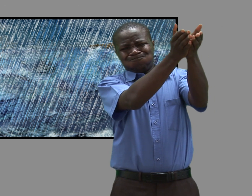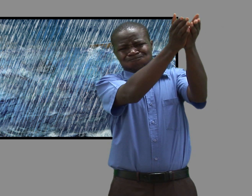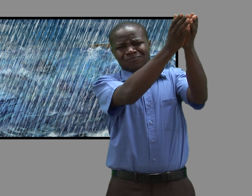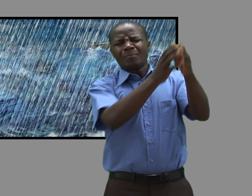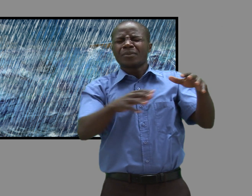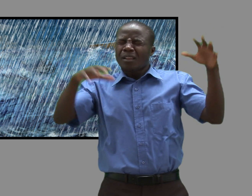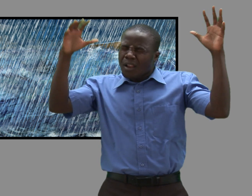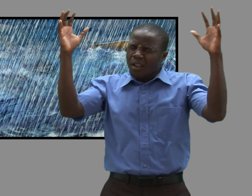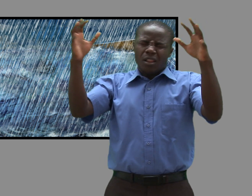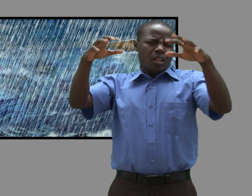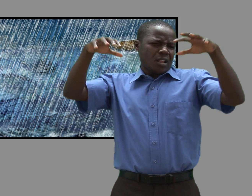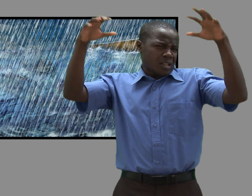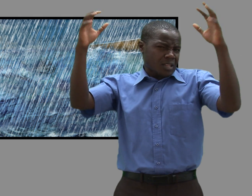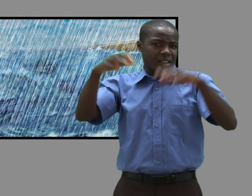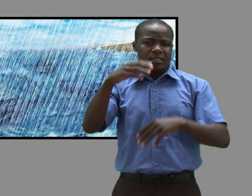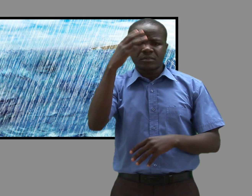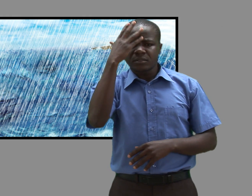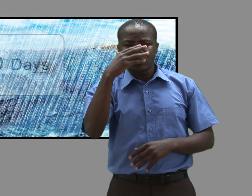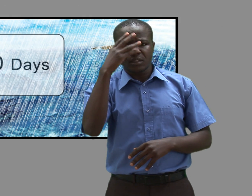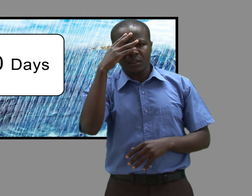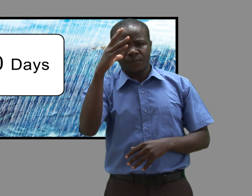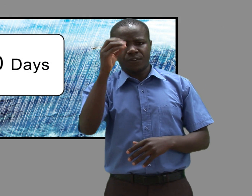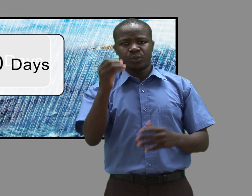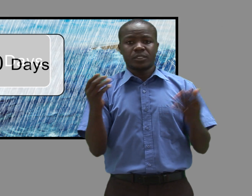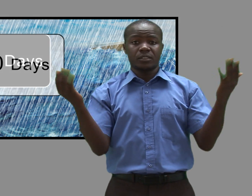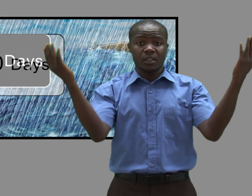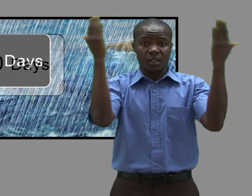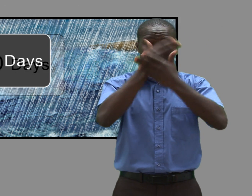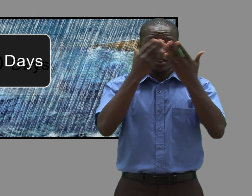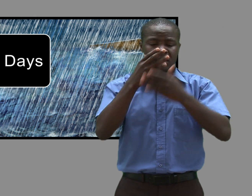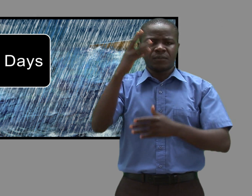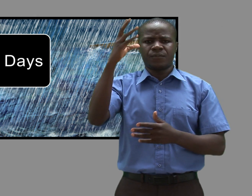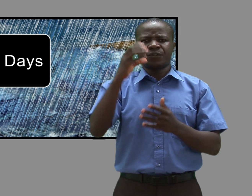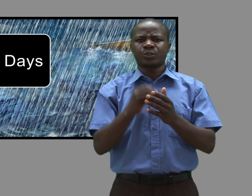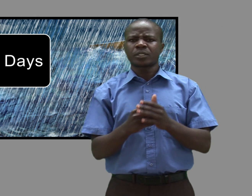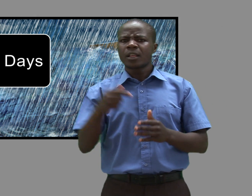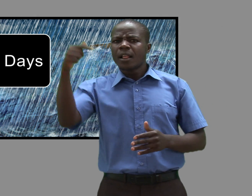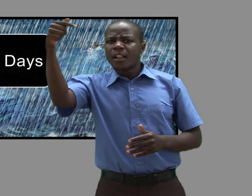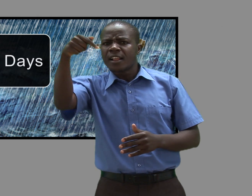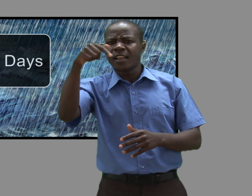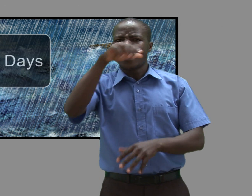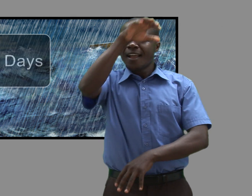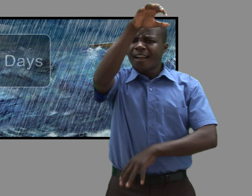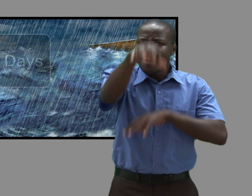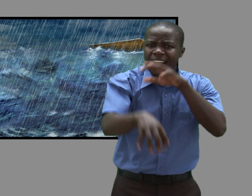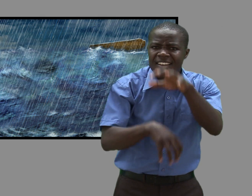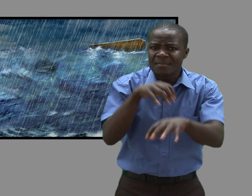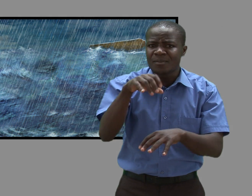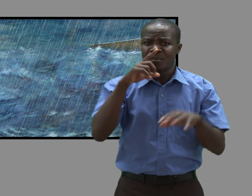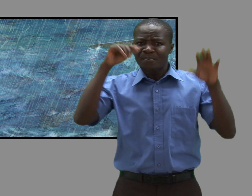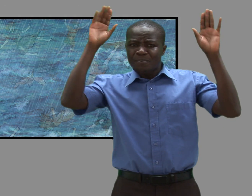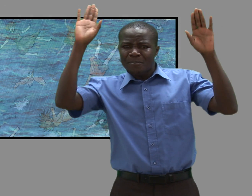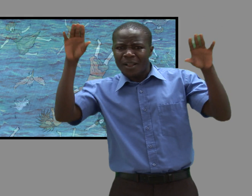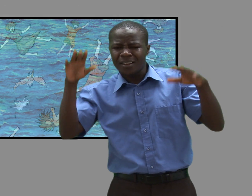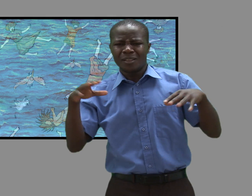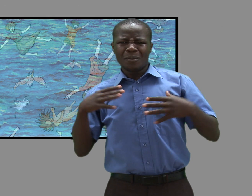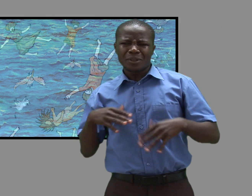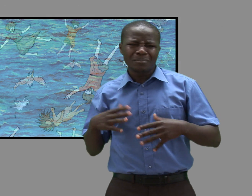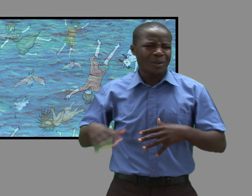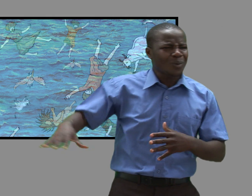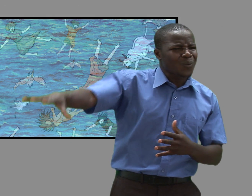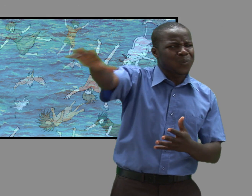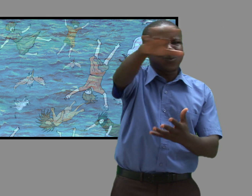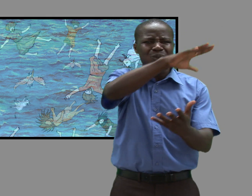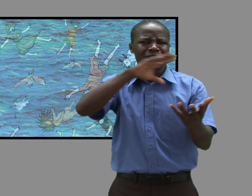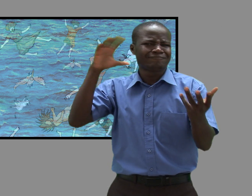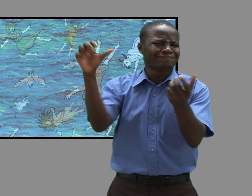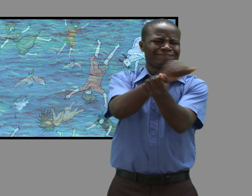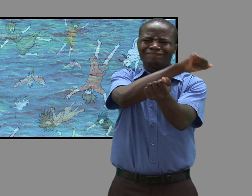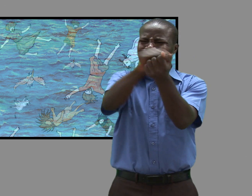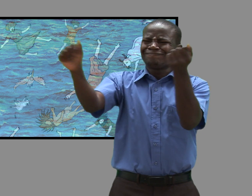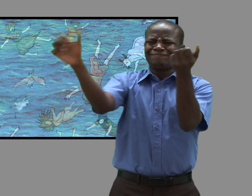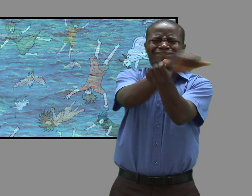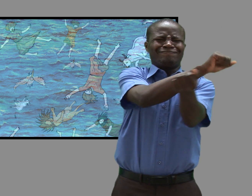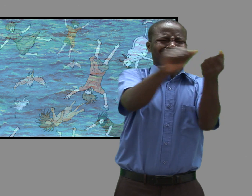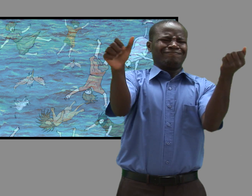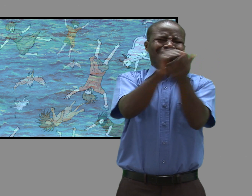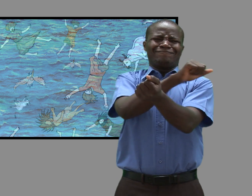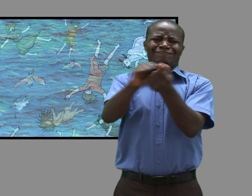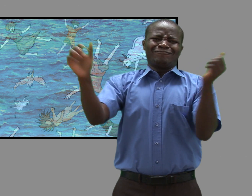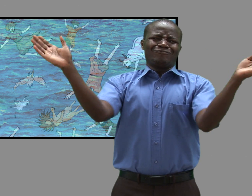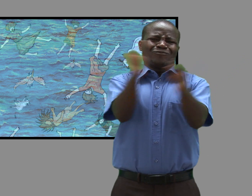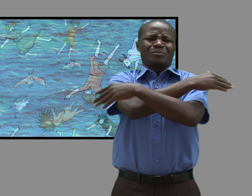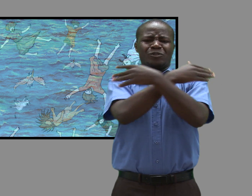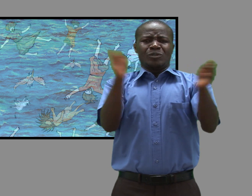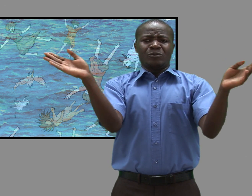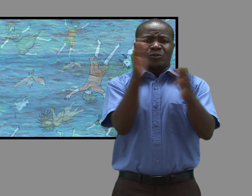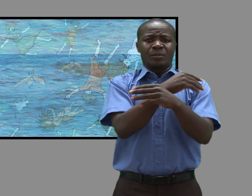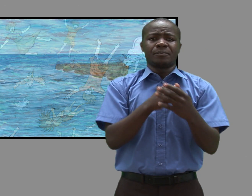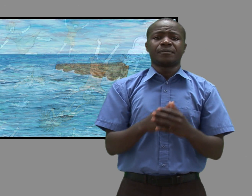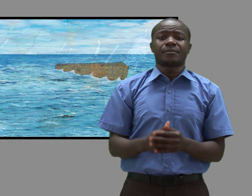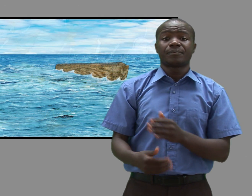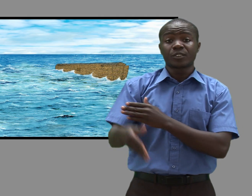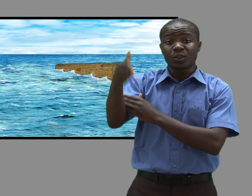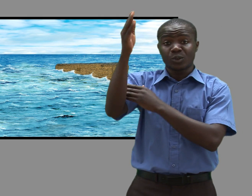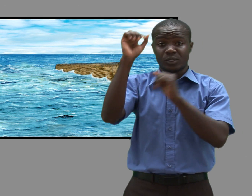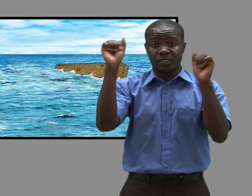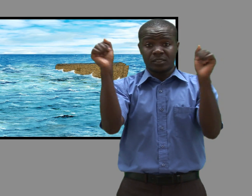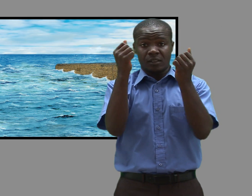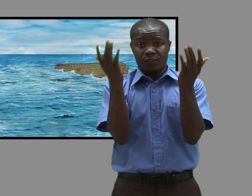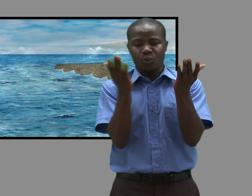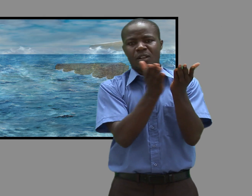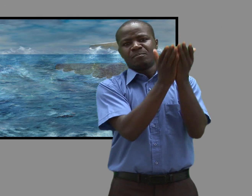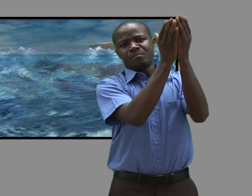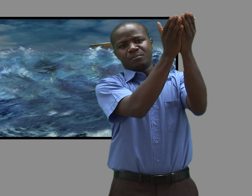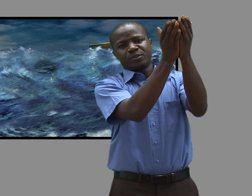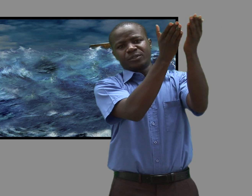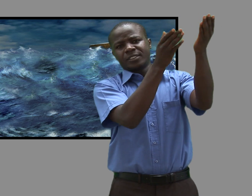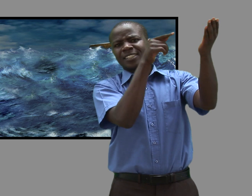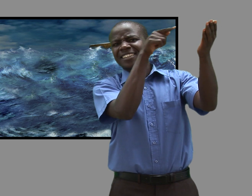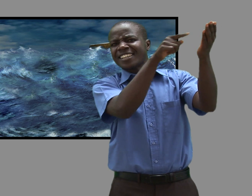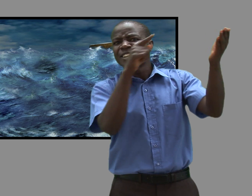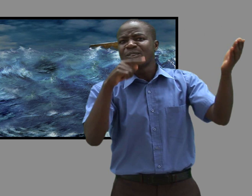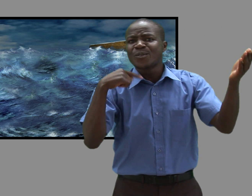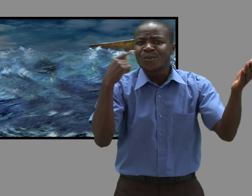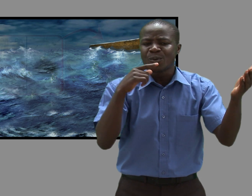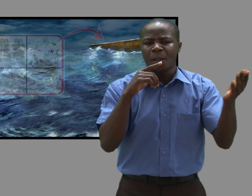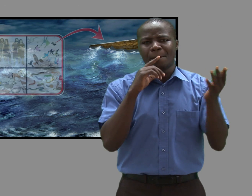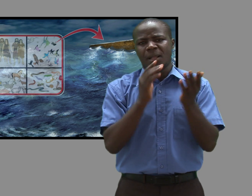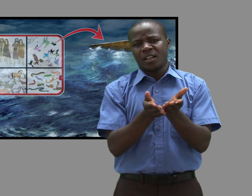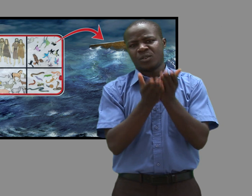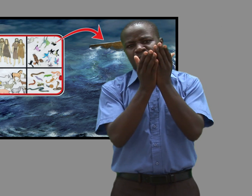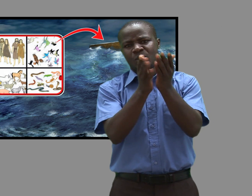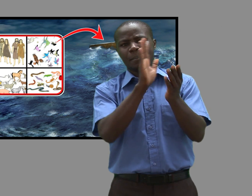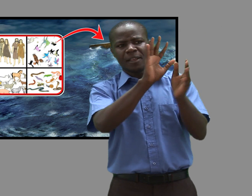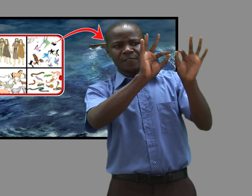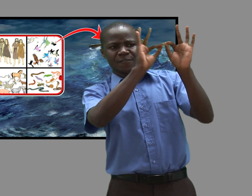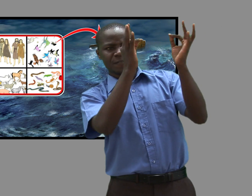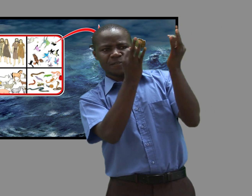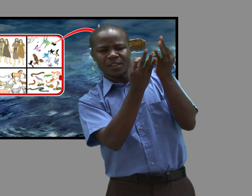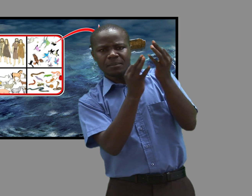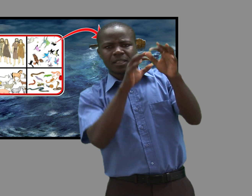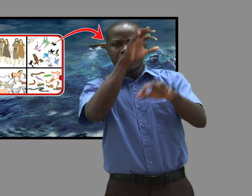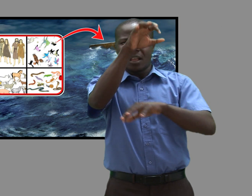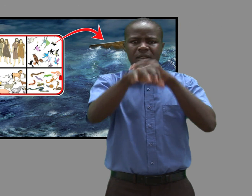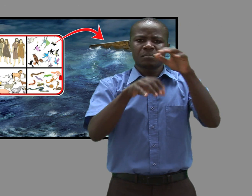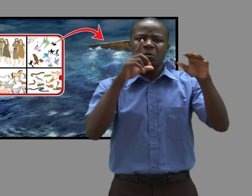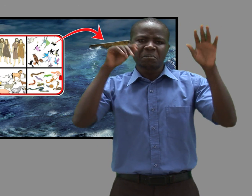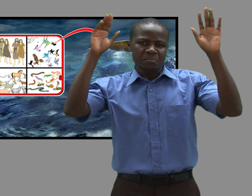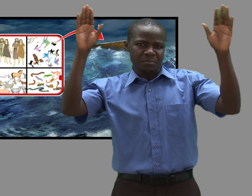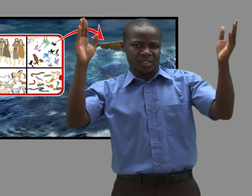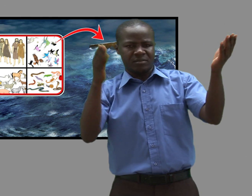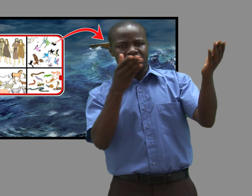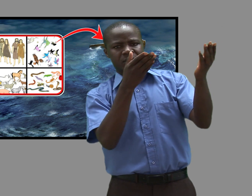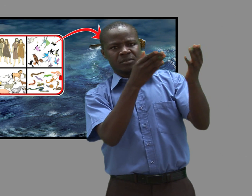And the rain fell upon the earth for forty days and forty nights. On that very day Noah entered the ark, along with his sons Shem, Ham, and Japheth, and his wife, and the three wives of his sons— they and every kind of wild animal, livestock, crawling creature, bird, and winged creature. They came to Noah to enter the ark, two by two of every creature with the breath of life. And they entered, the male and female of every living thing, as God had commanded Noah. Then the LORD shut him in. For forty days the flood kept coming on the earth, and the waters rose and lifted the ark high above the earth. So the waters continued to surge and rise greatly on the earth, and the ark floated on the surface of the waters.